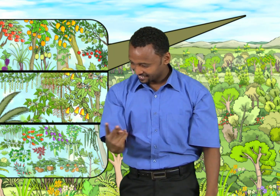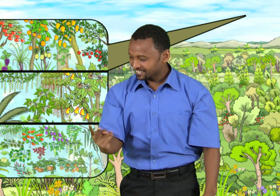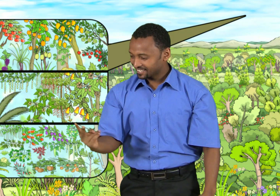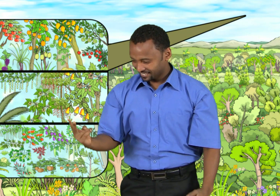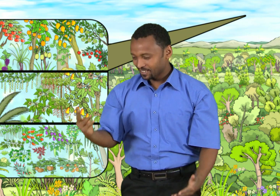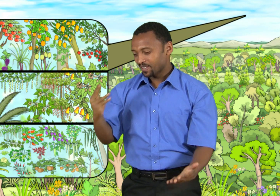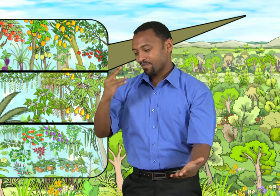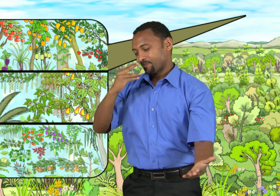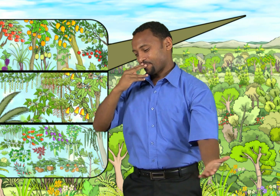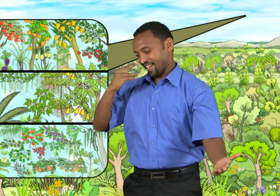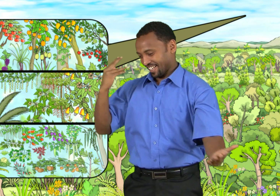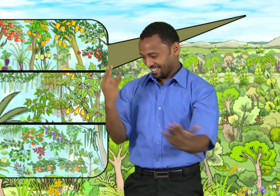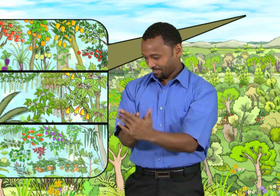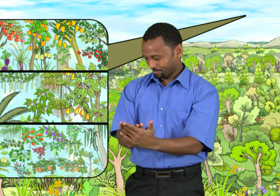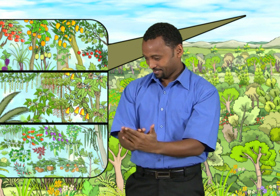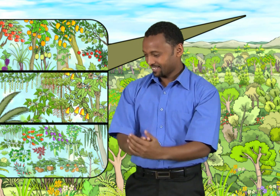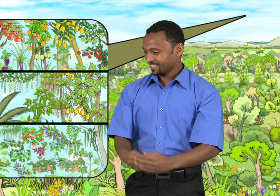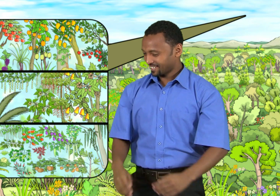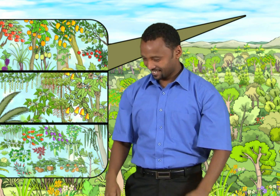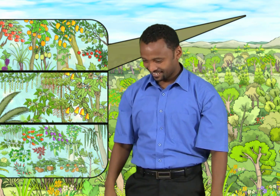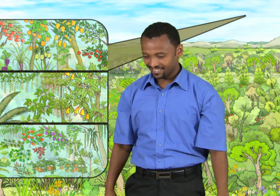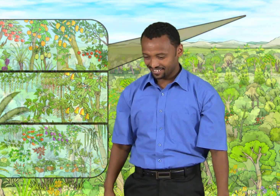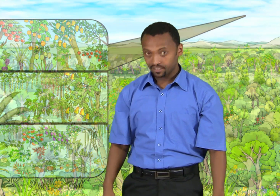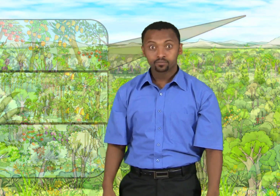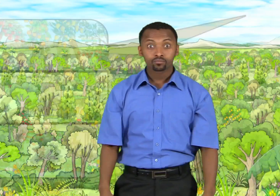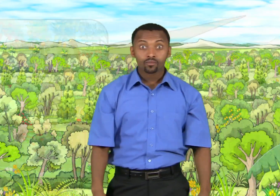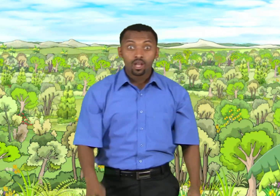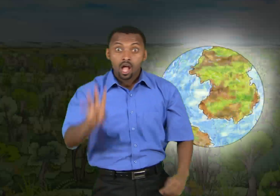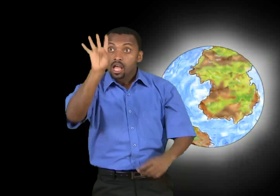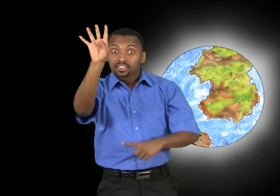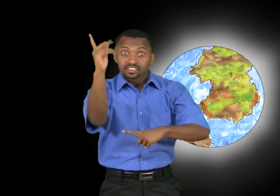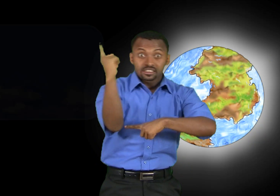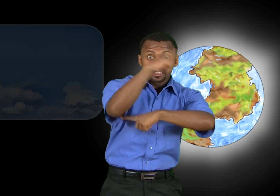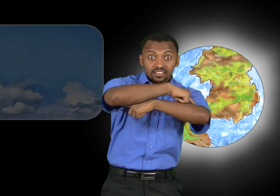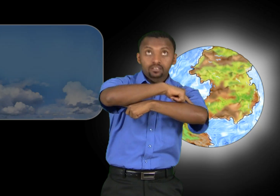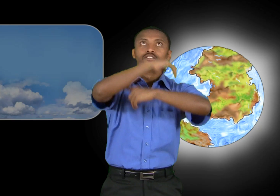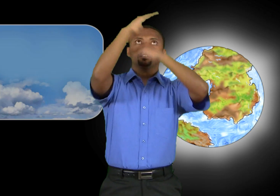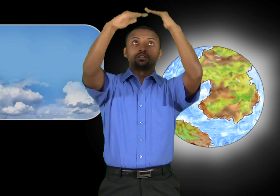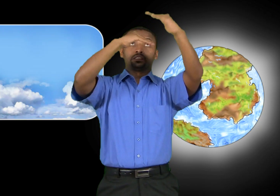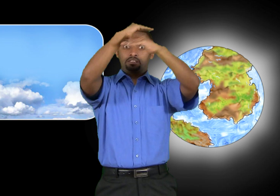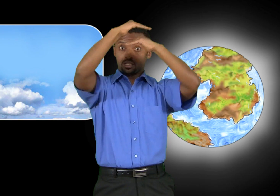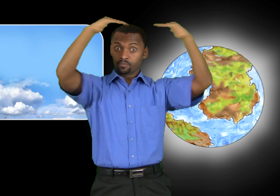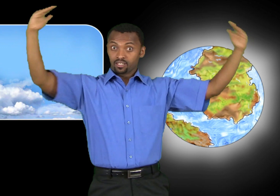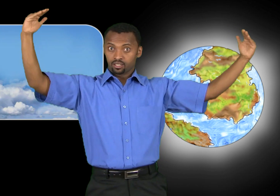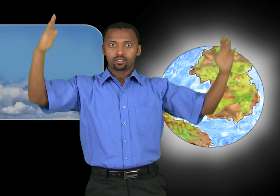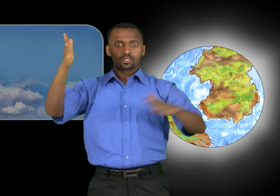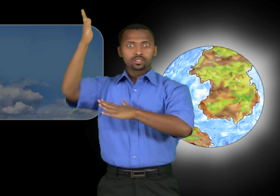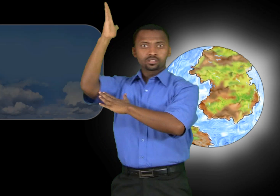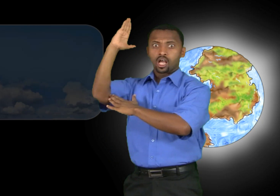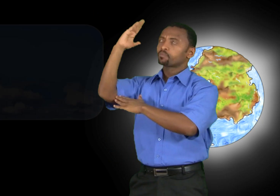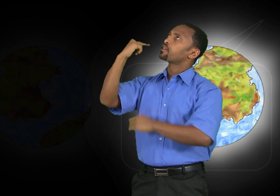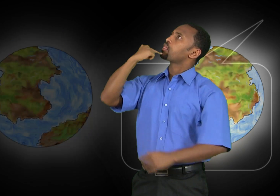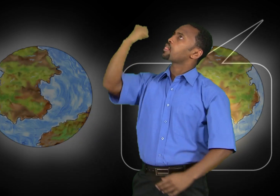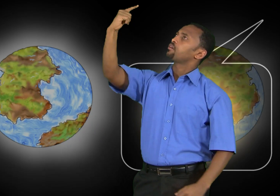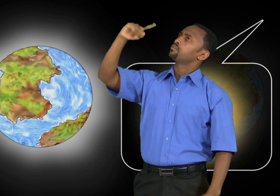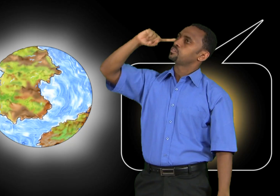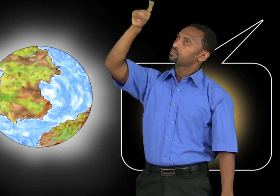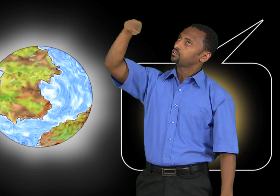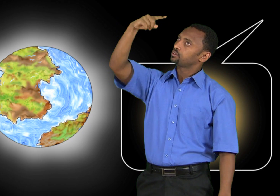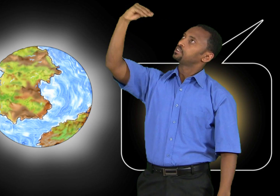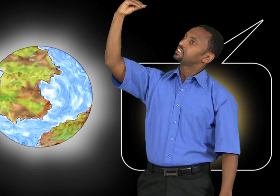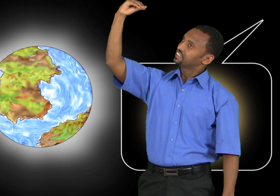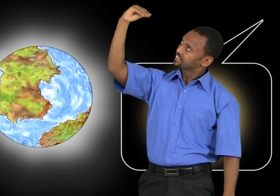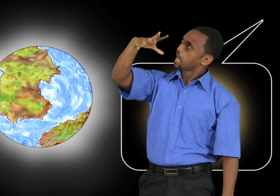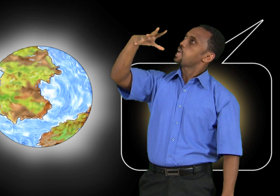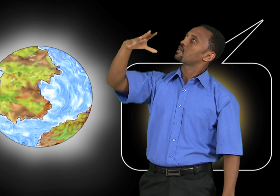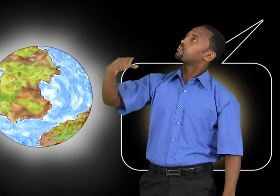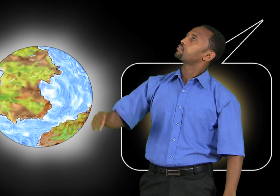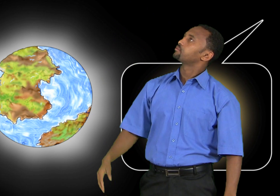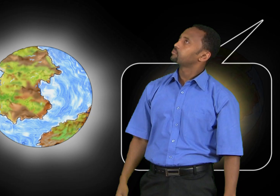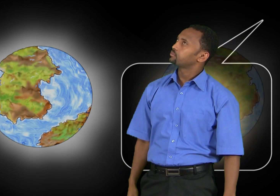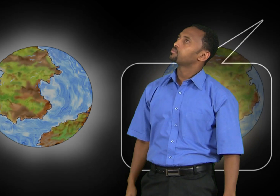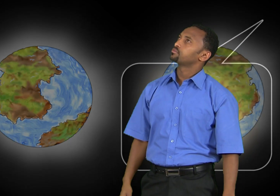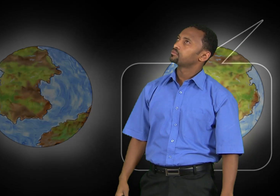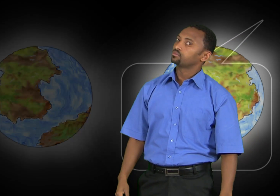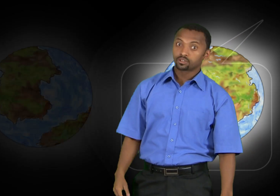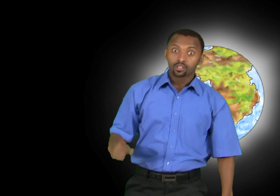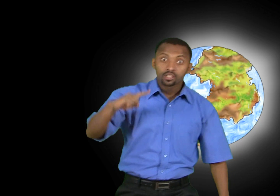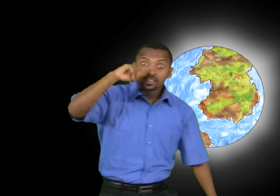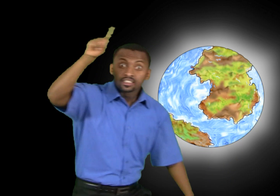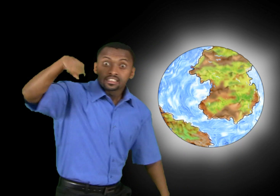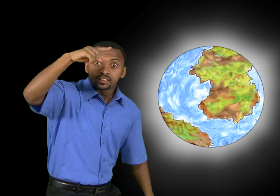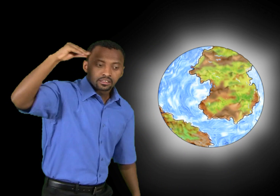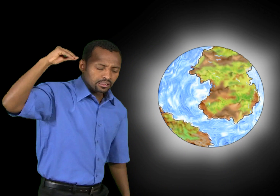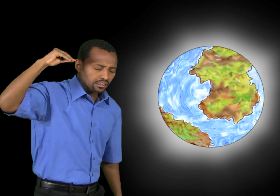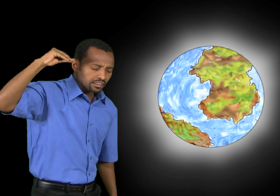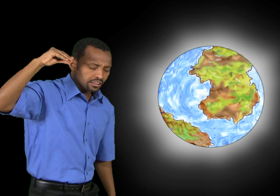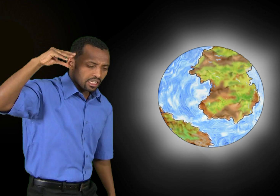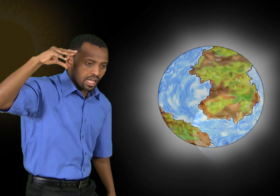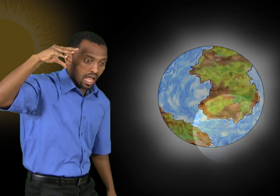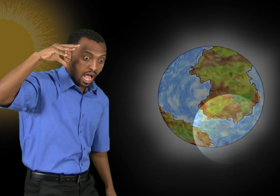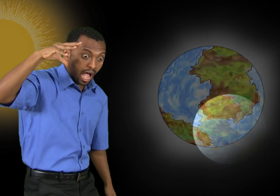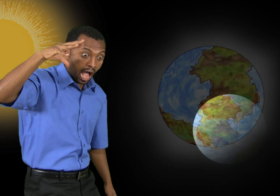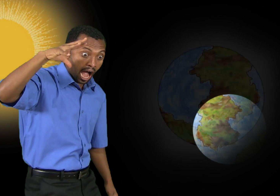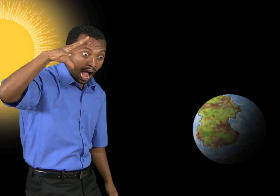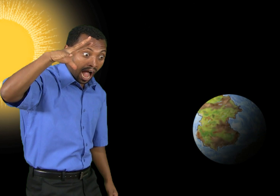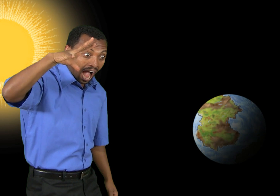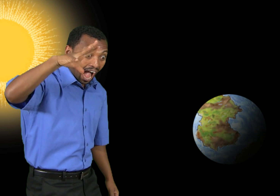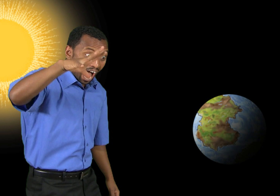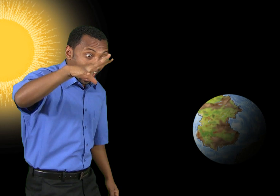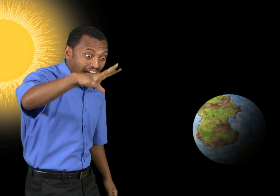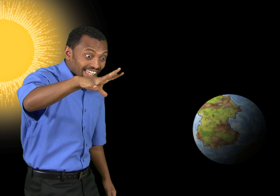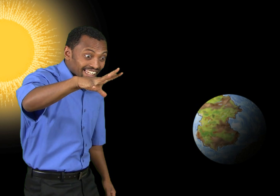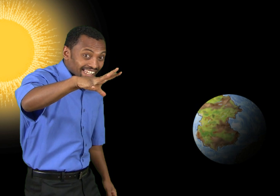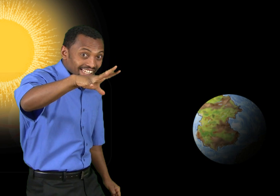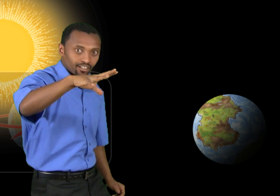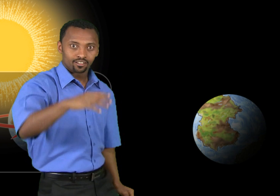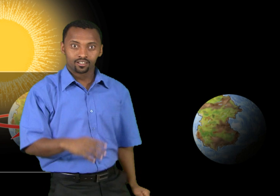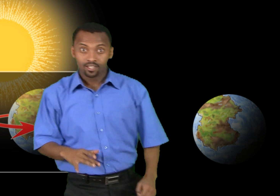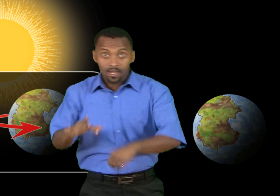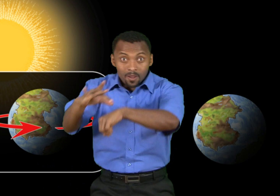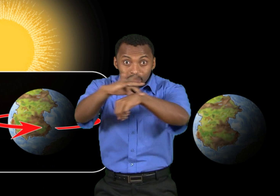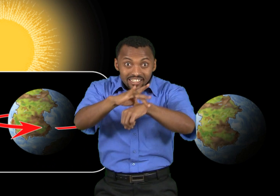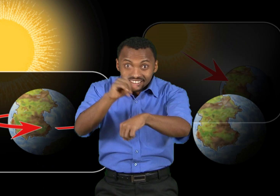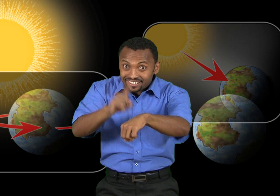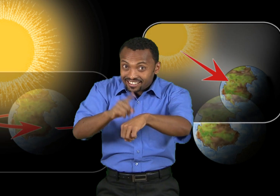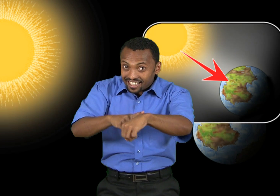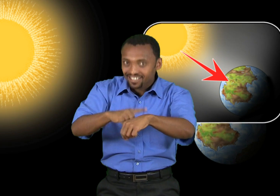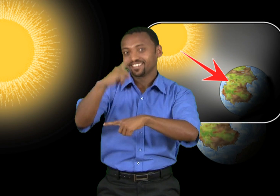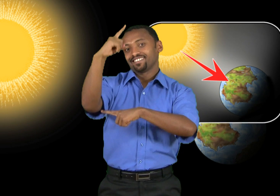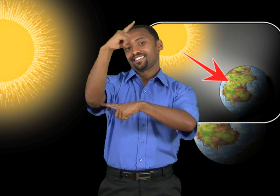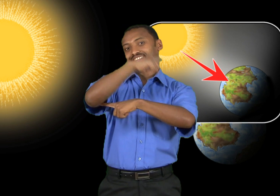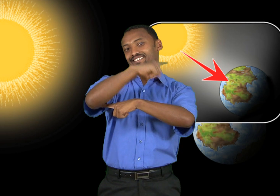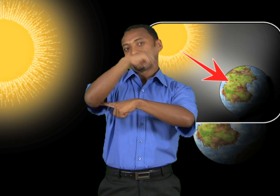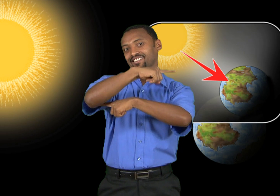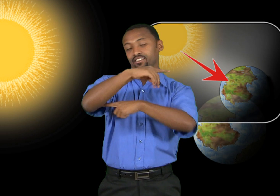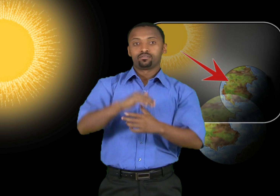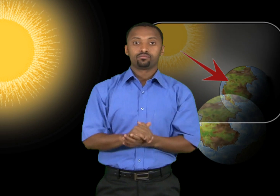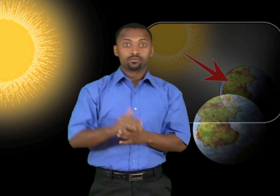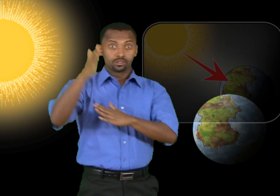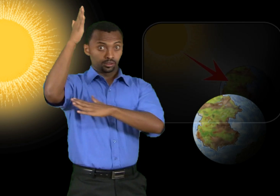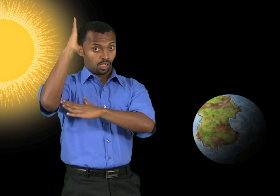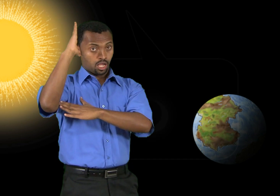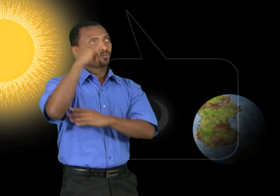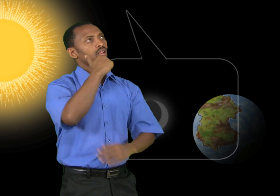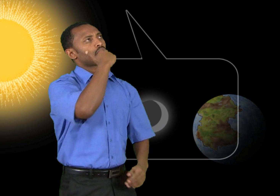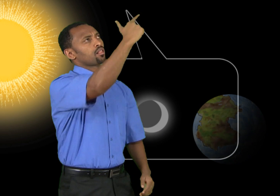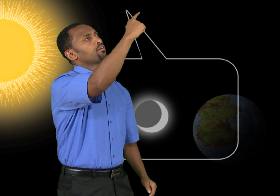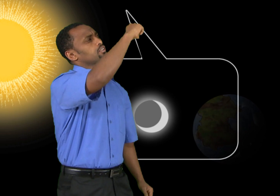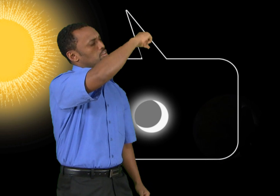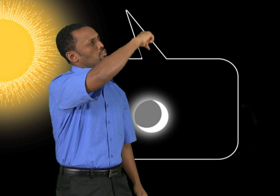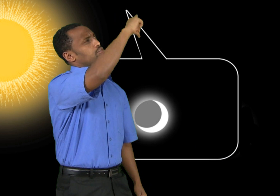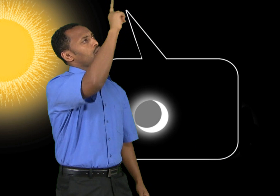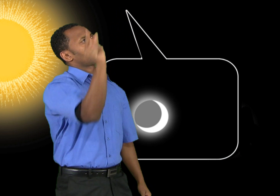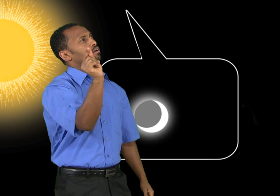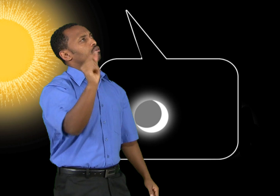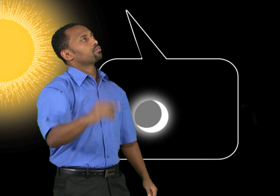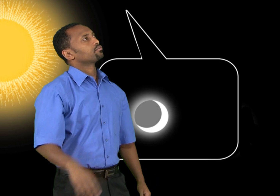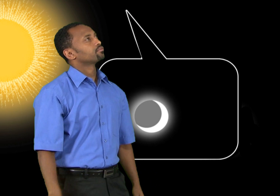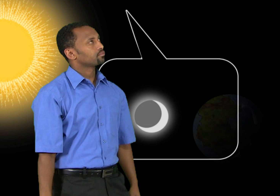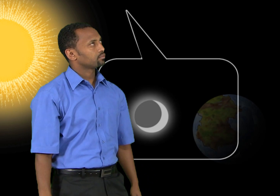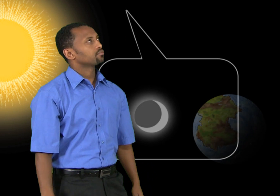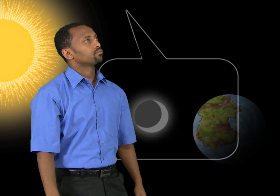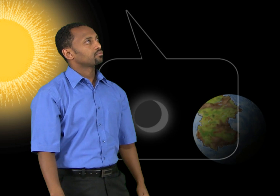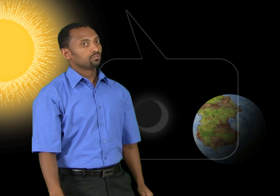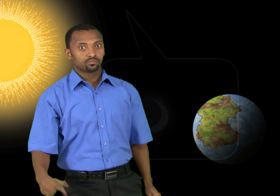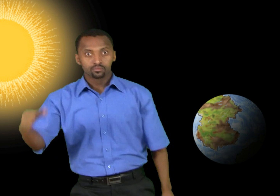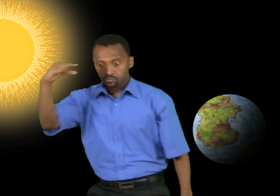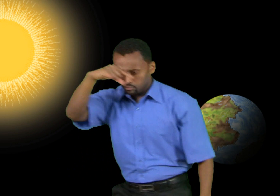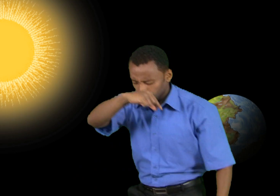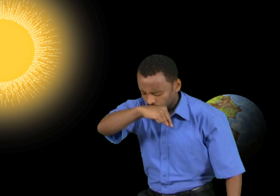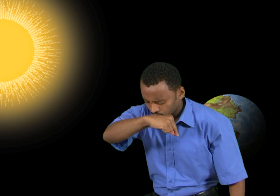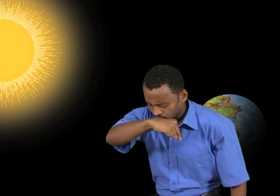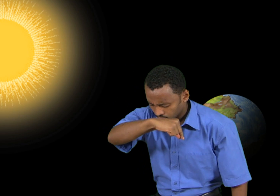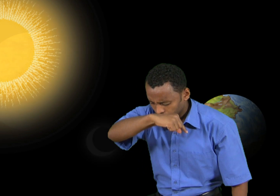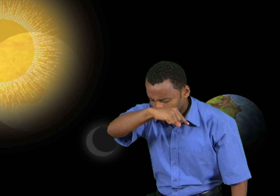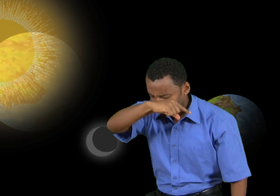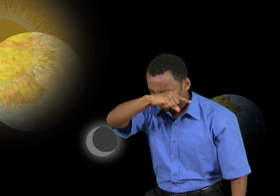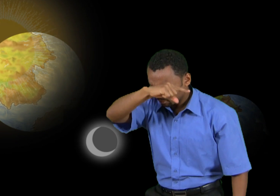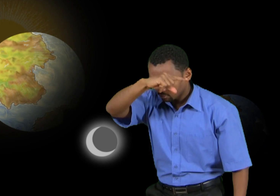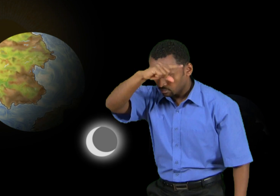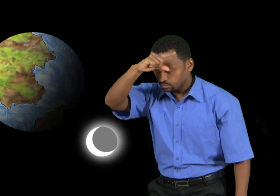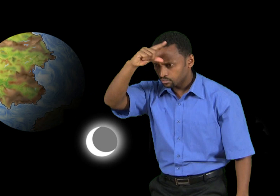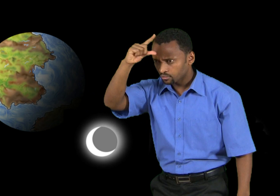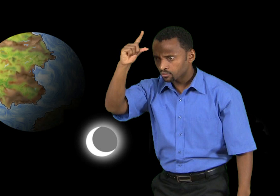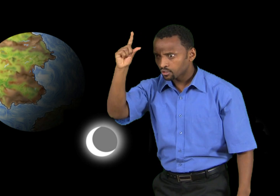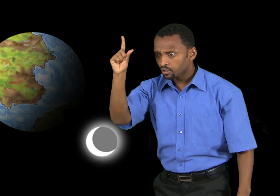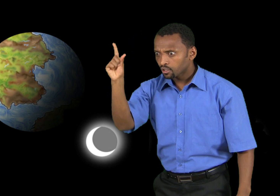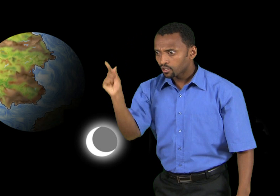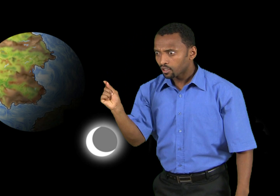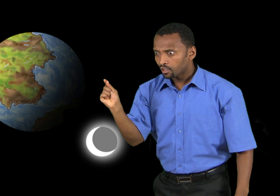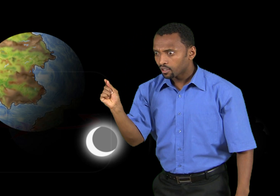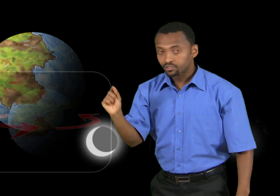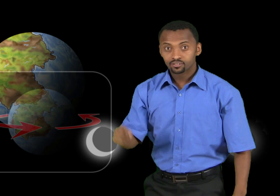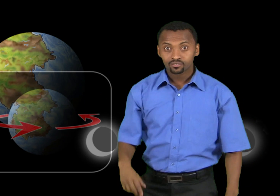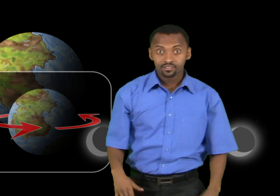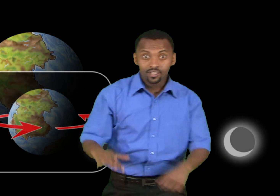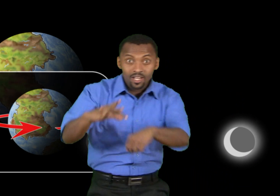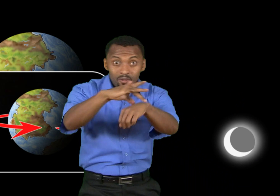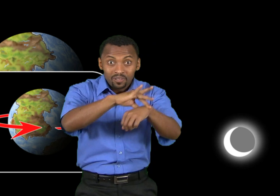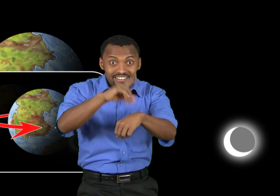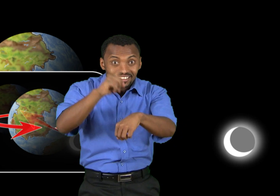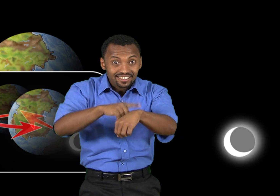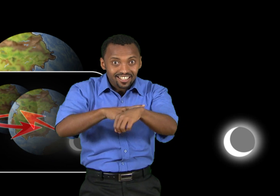And God said, “Let there be lights in the expanse of the sky to distinguish between the day and the night, and let them be signs to mark the seasons and days and years.